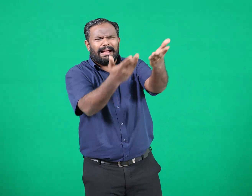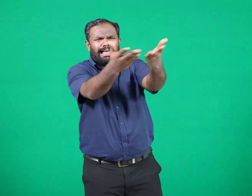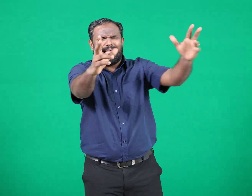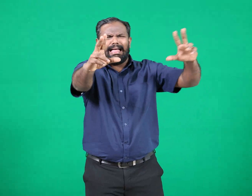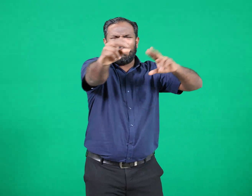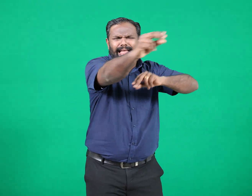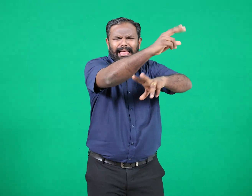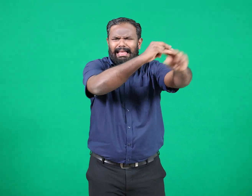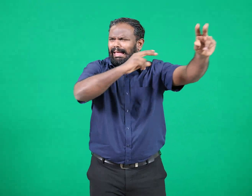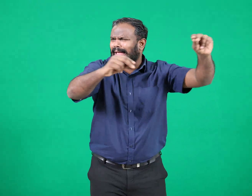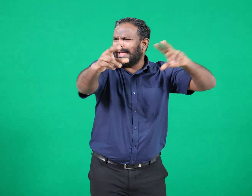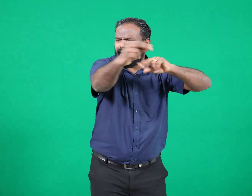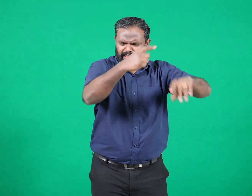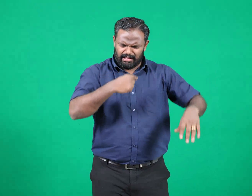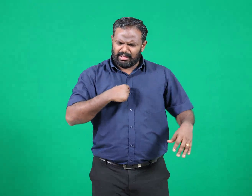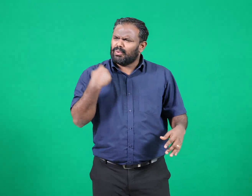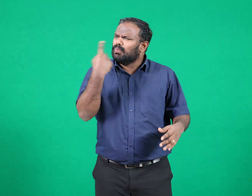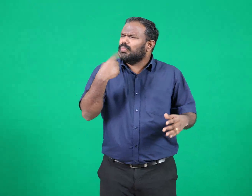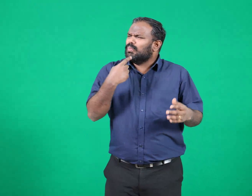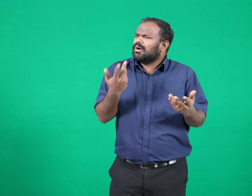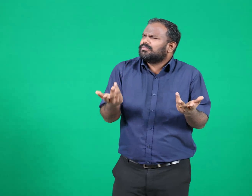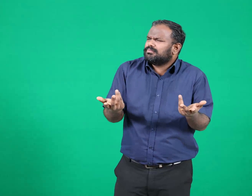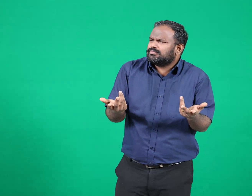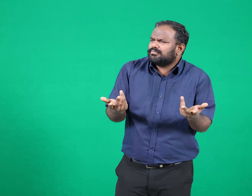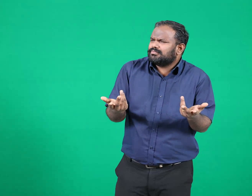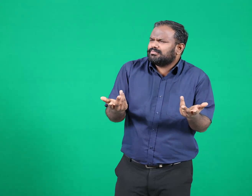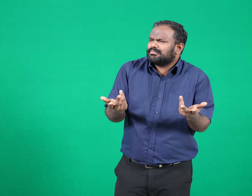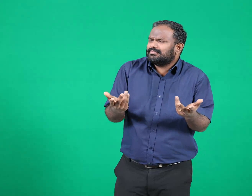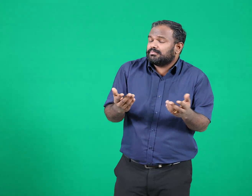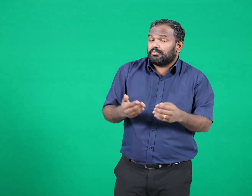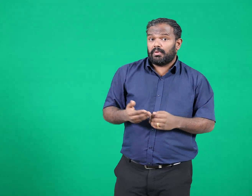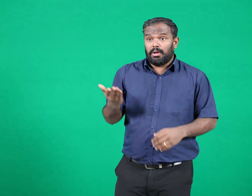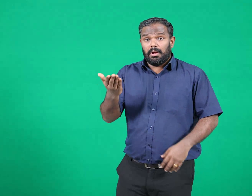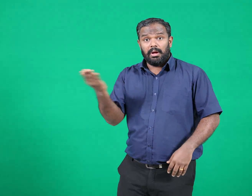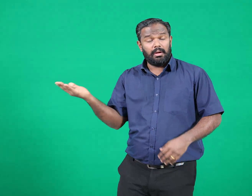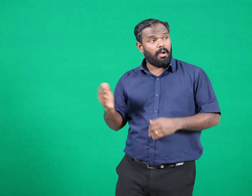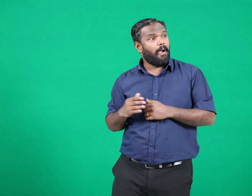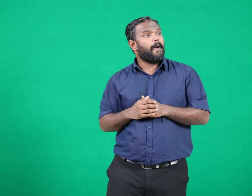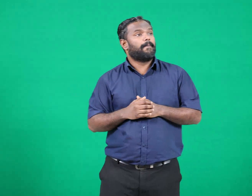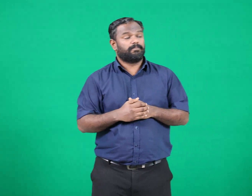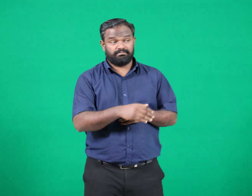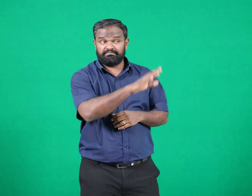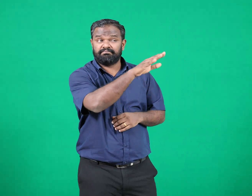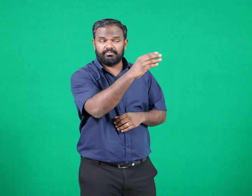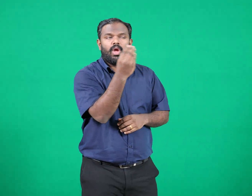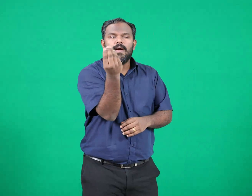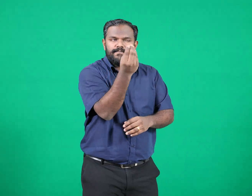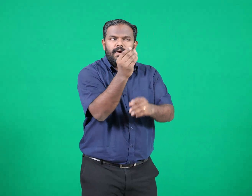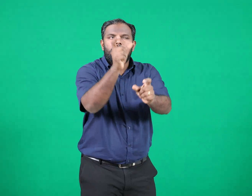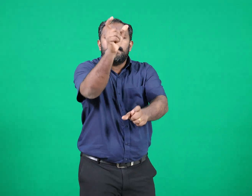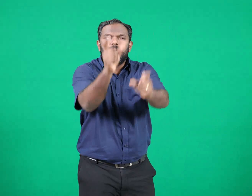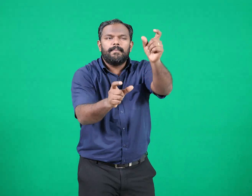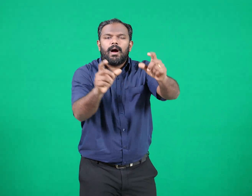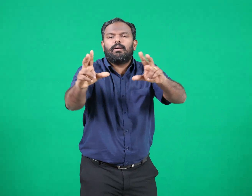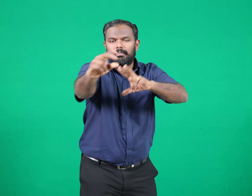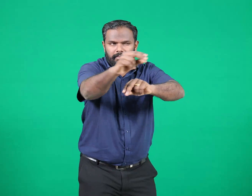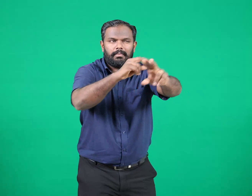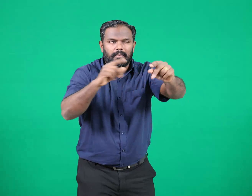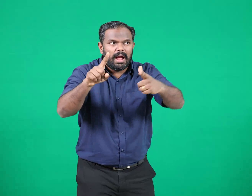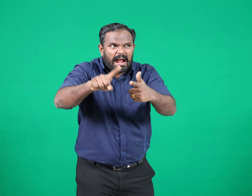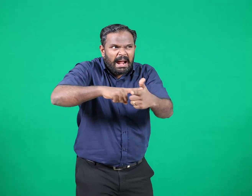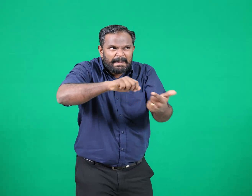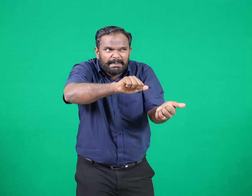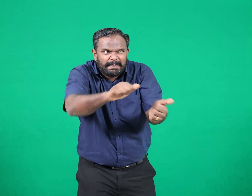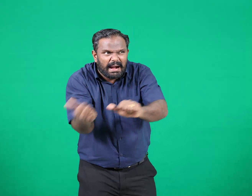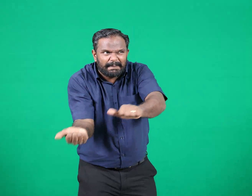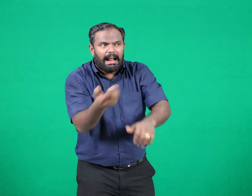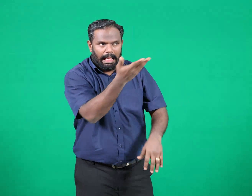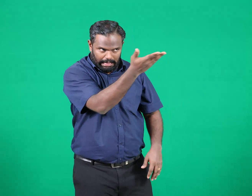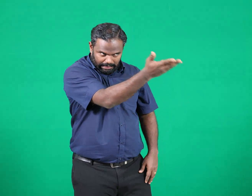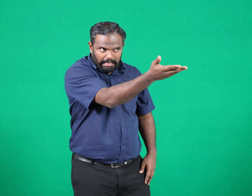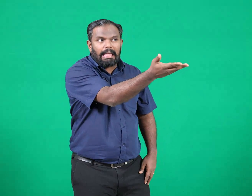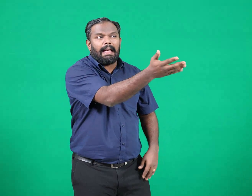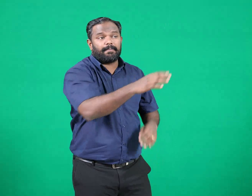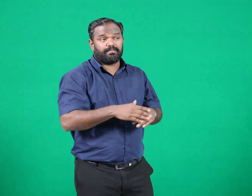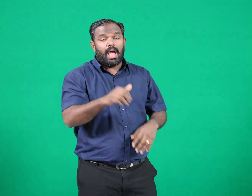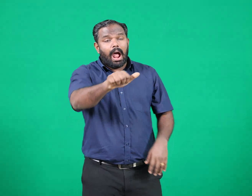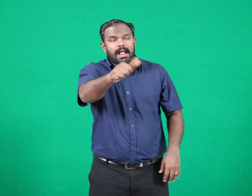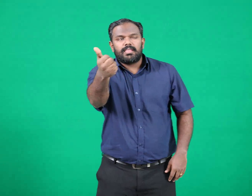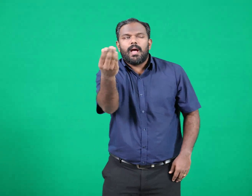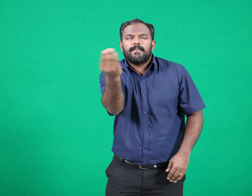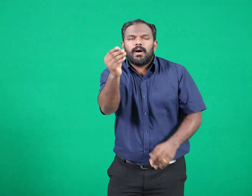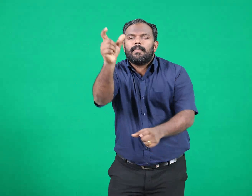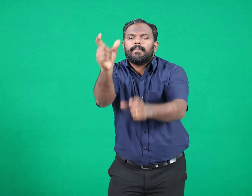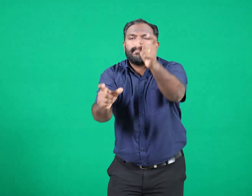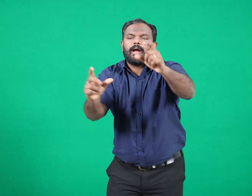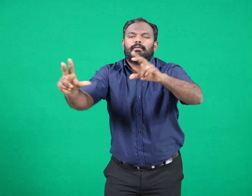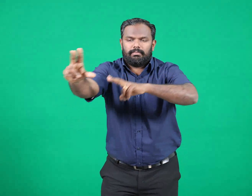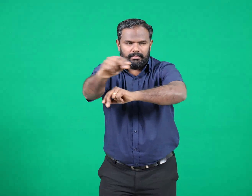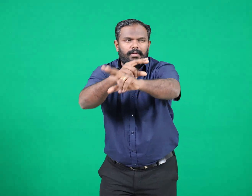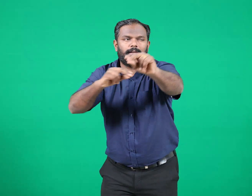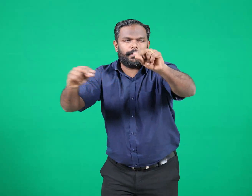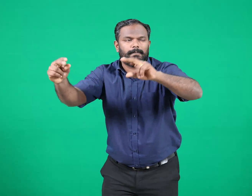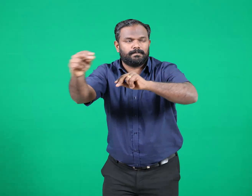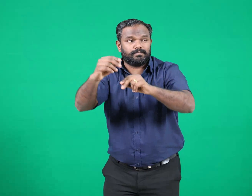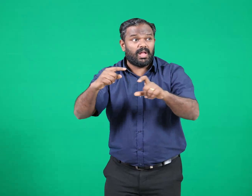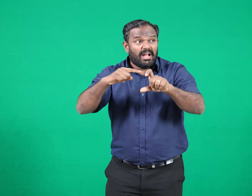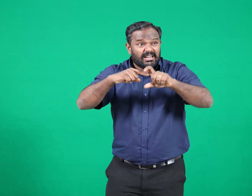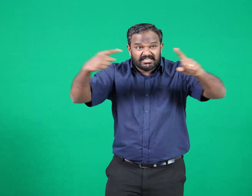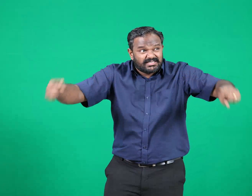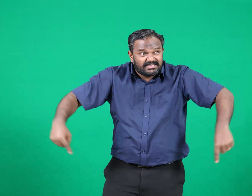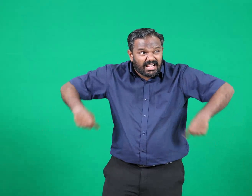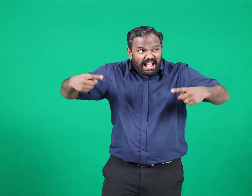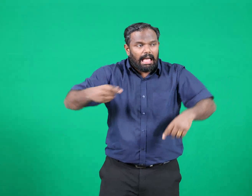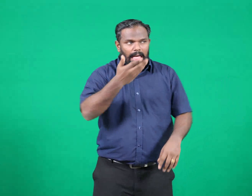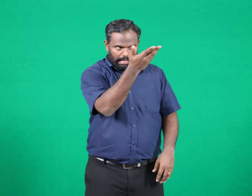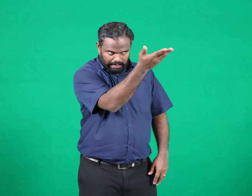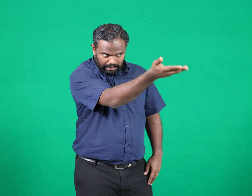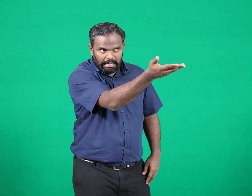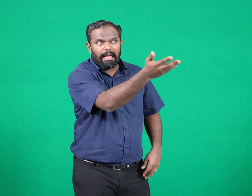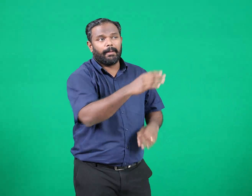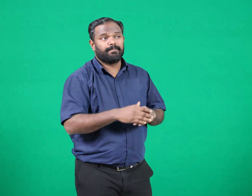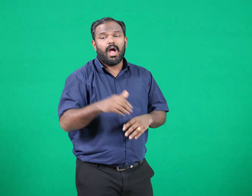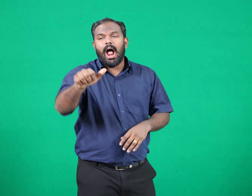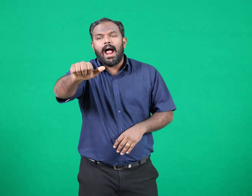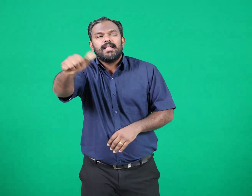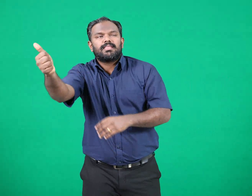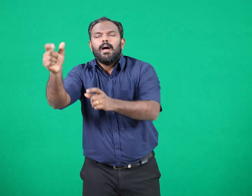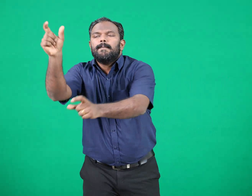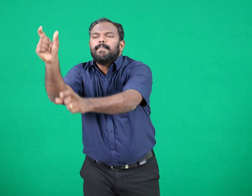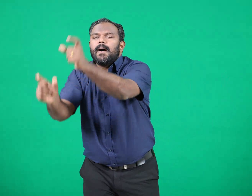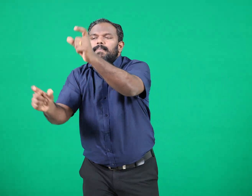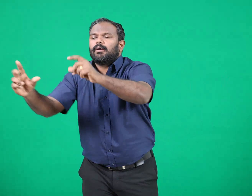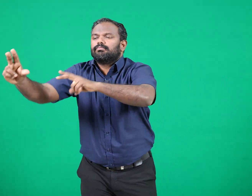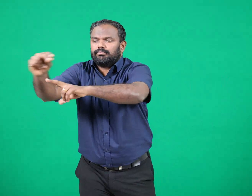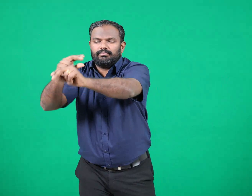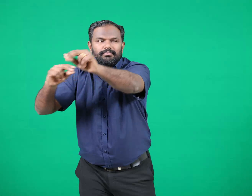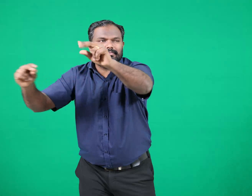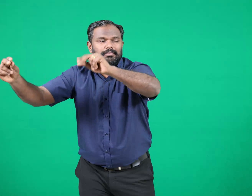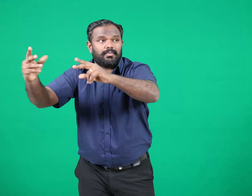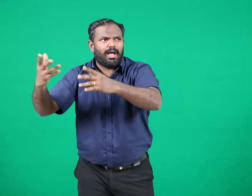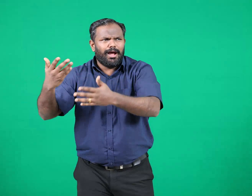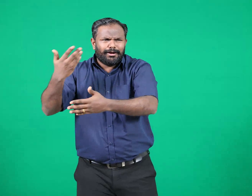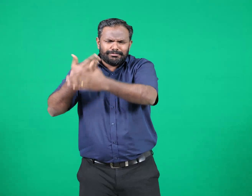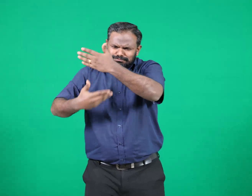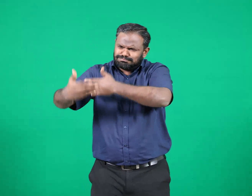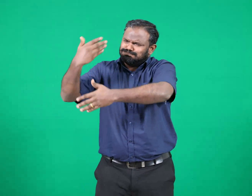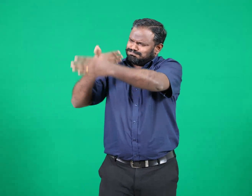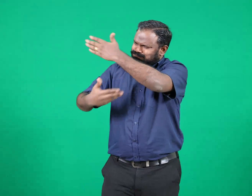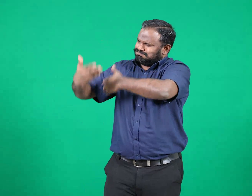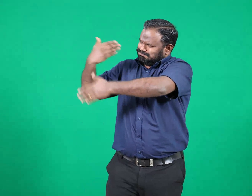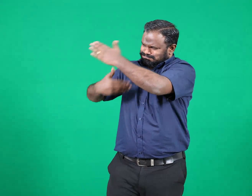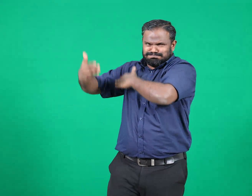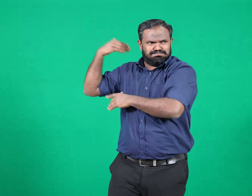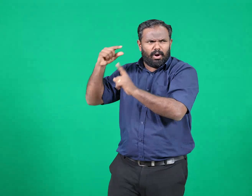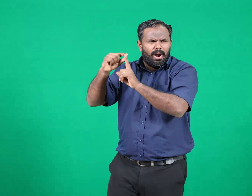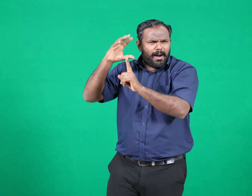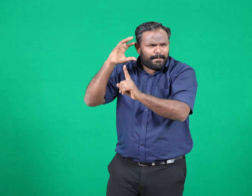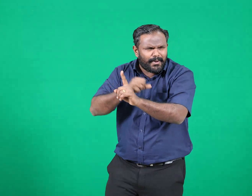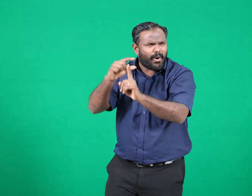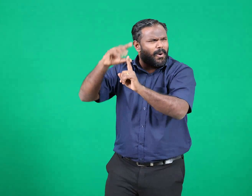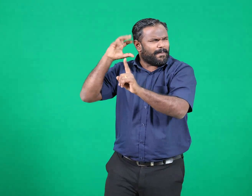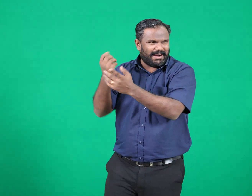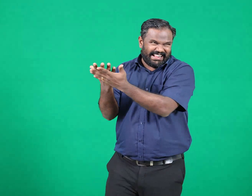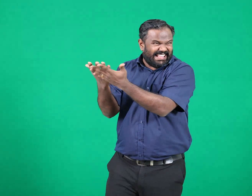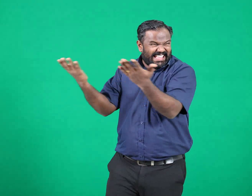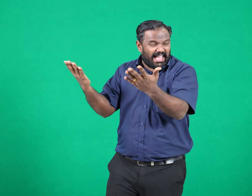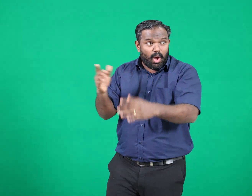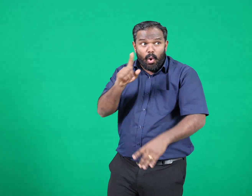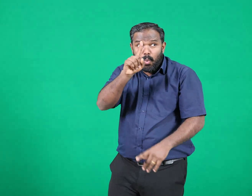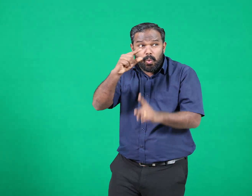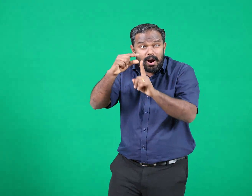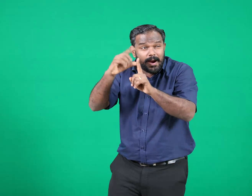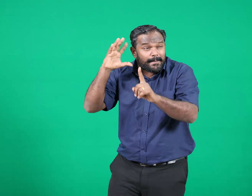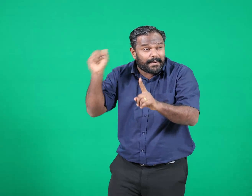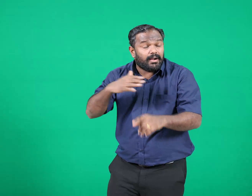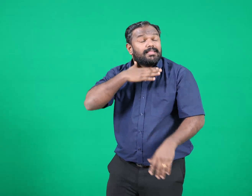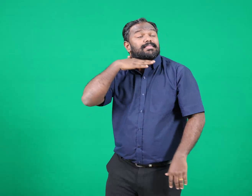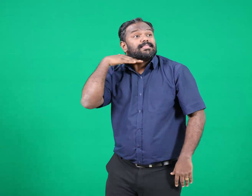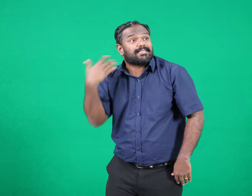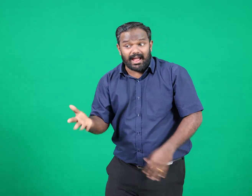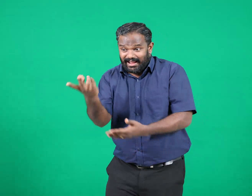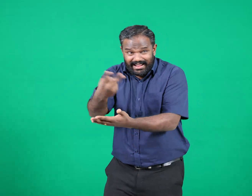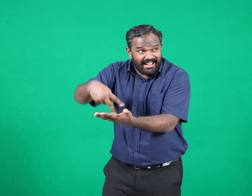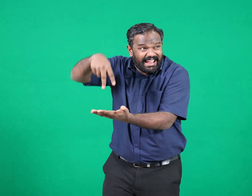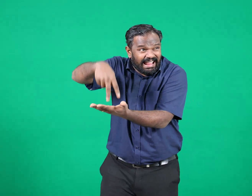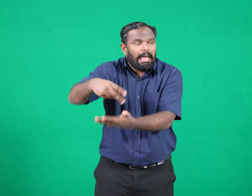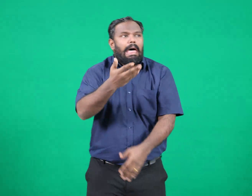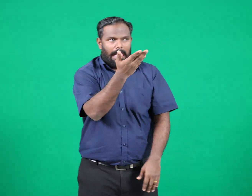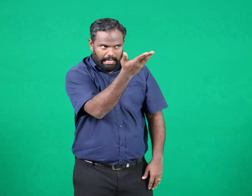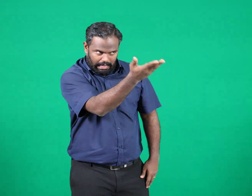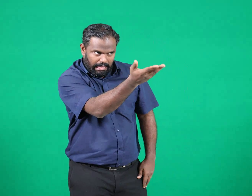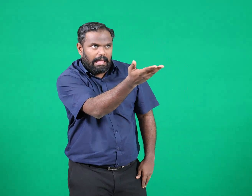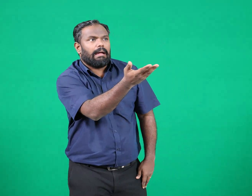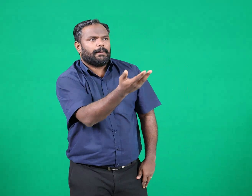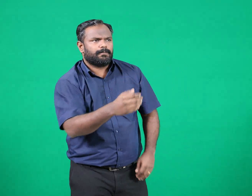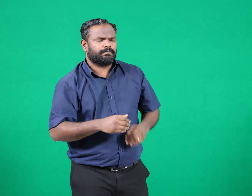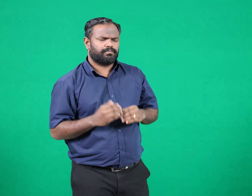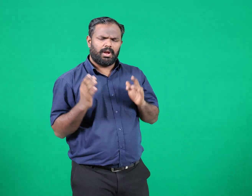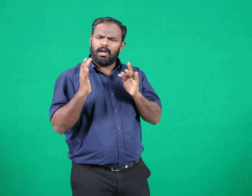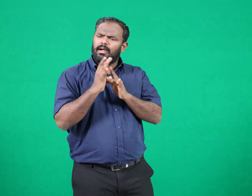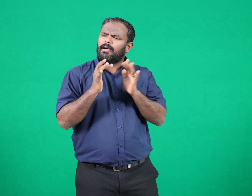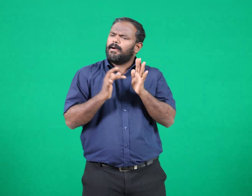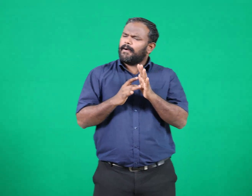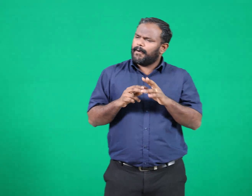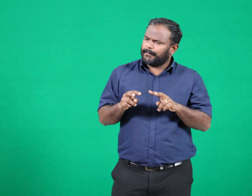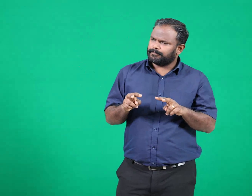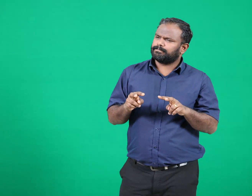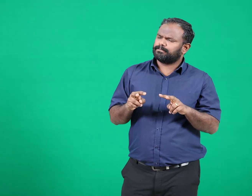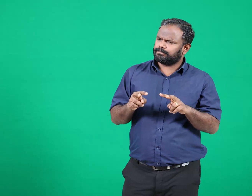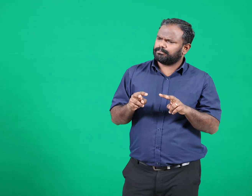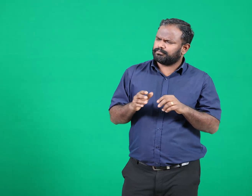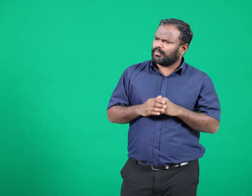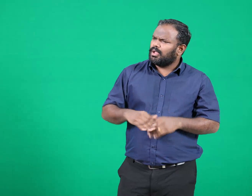They replied, "Some say John the Baptist; others say Elijah; and still others, that a prophet of old has arisen." "But what about you?"